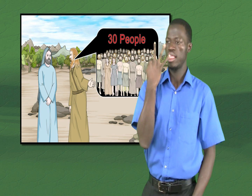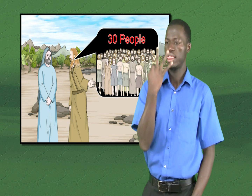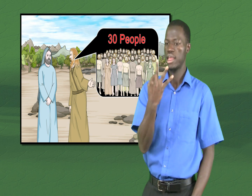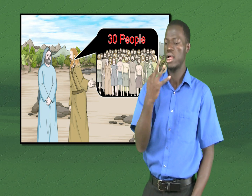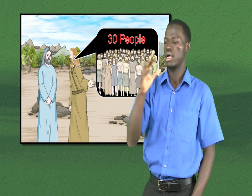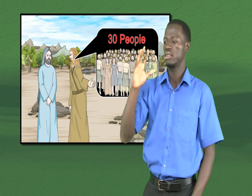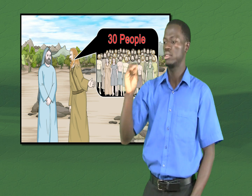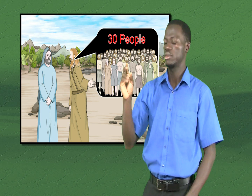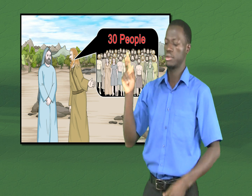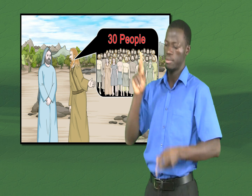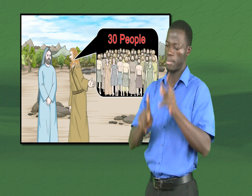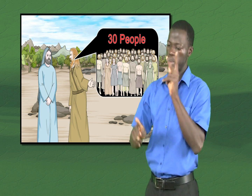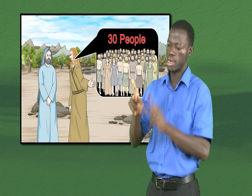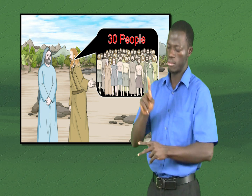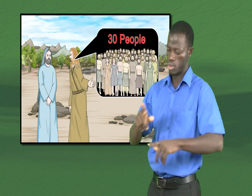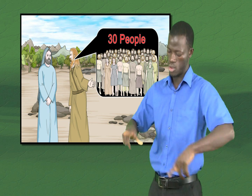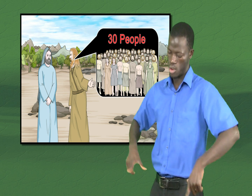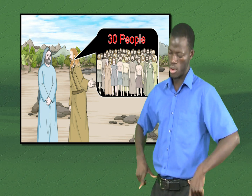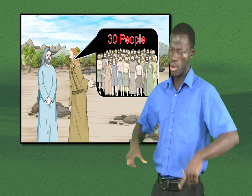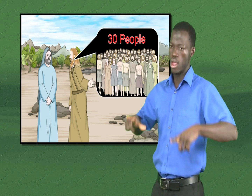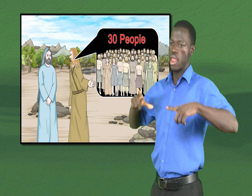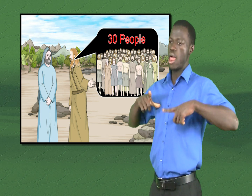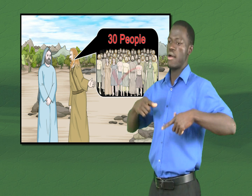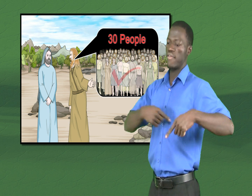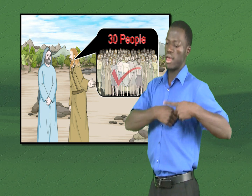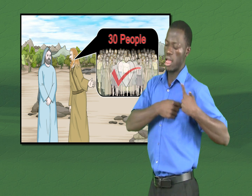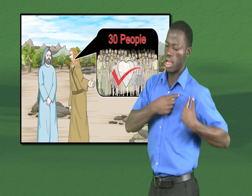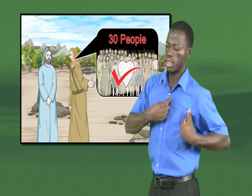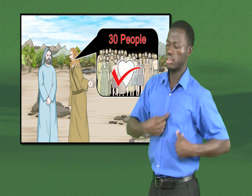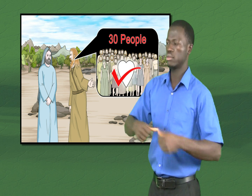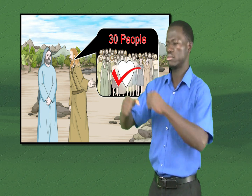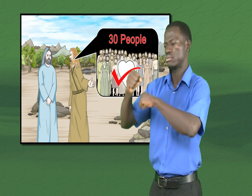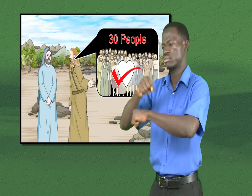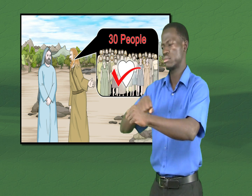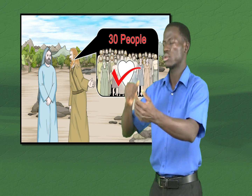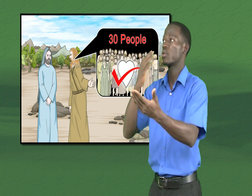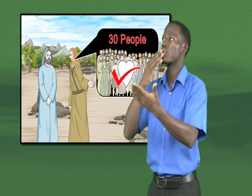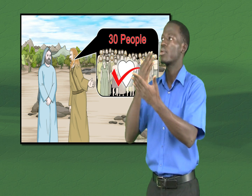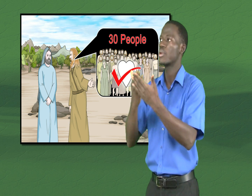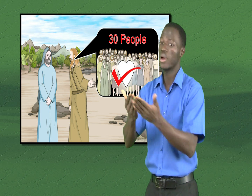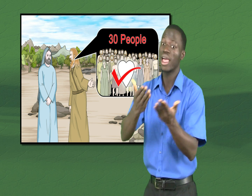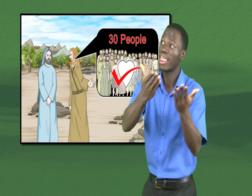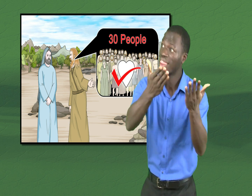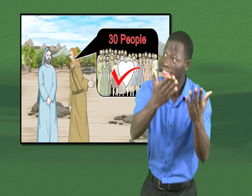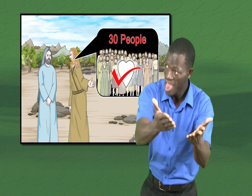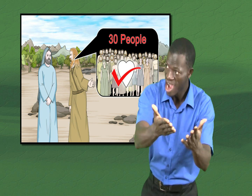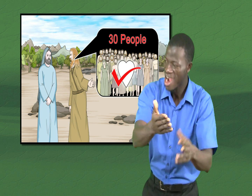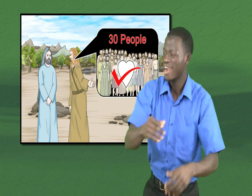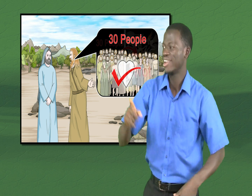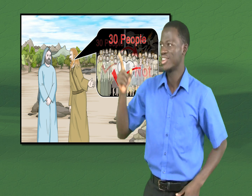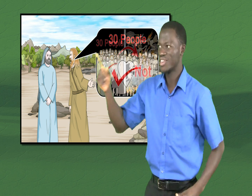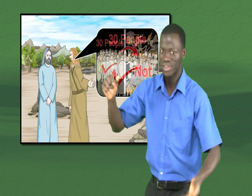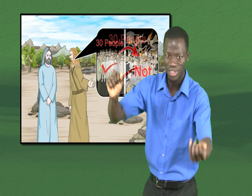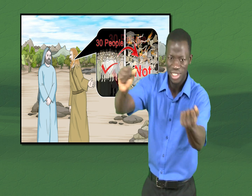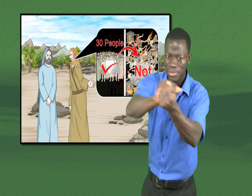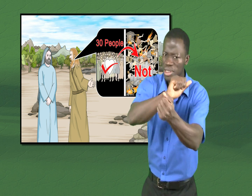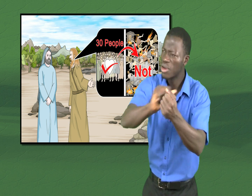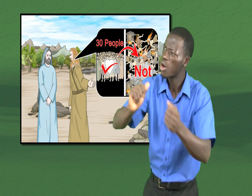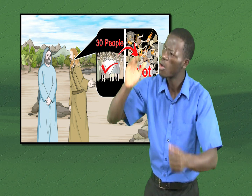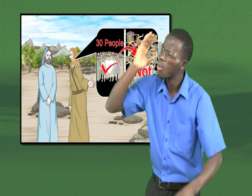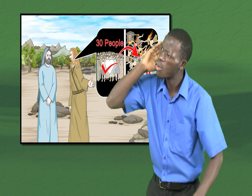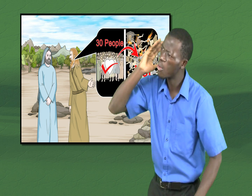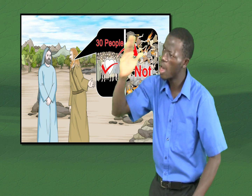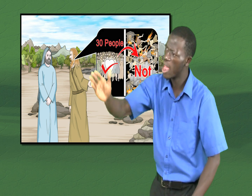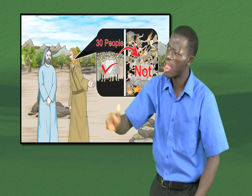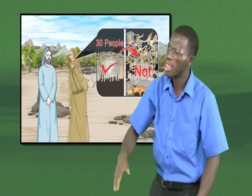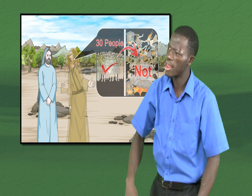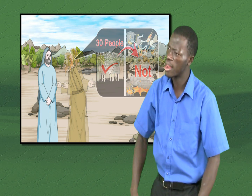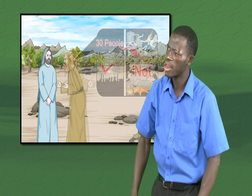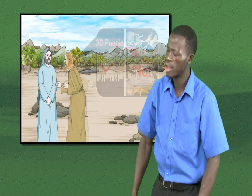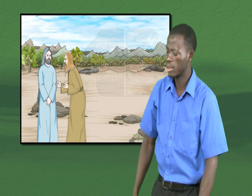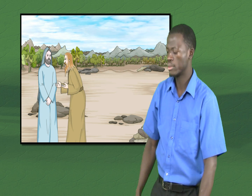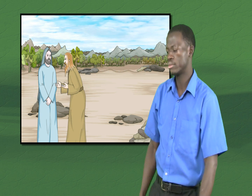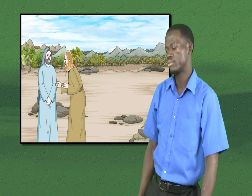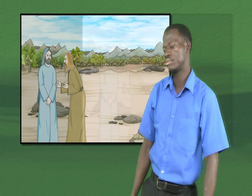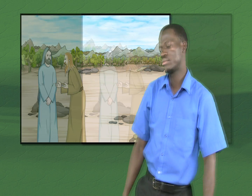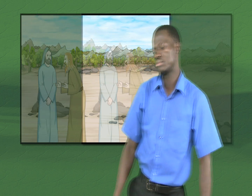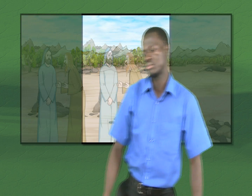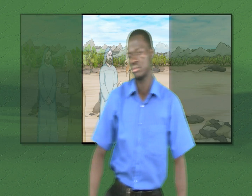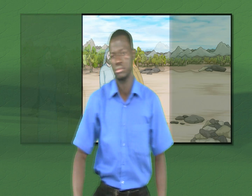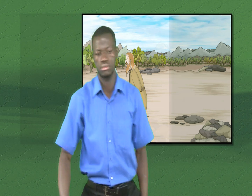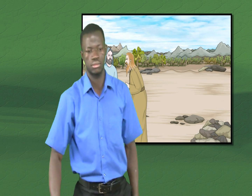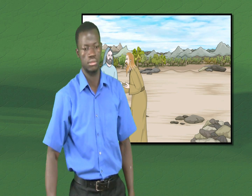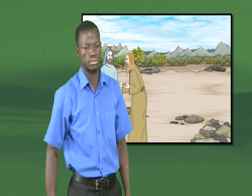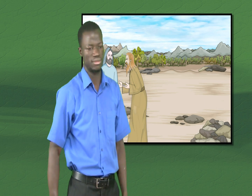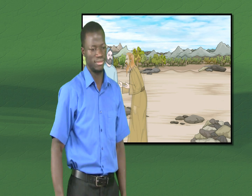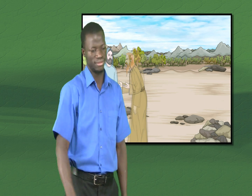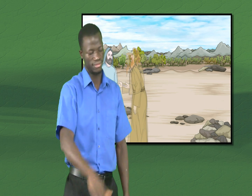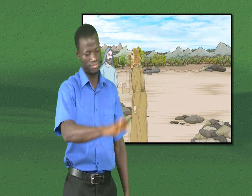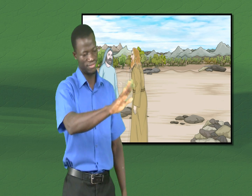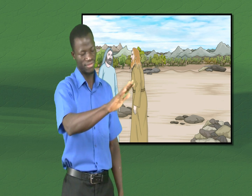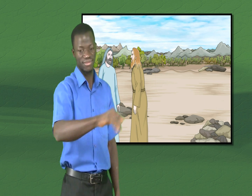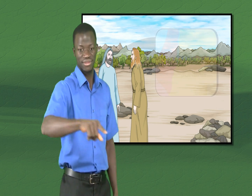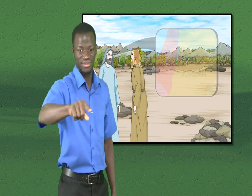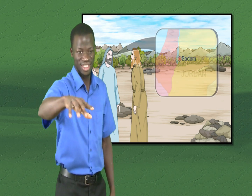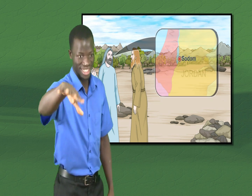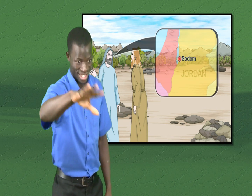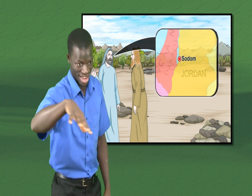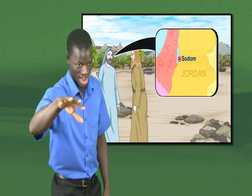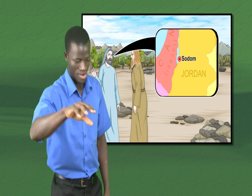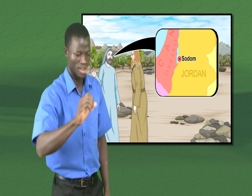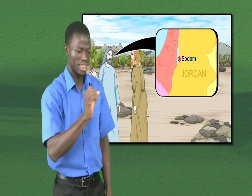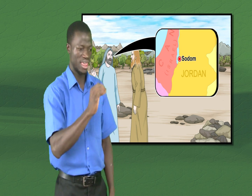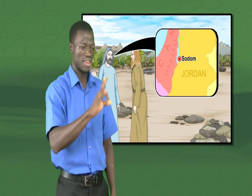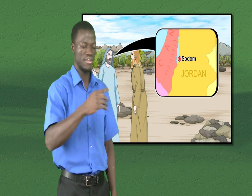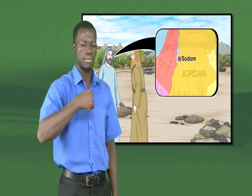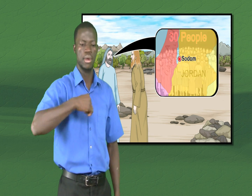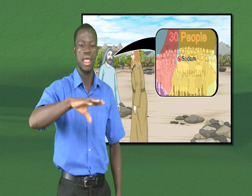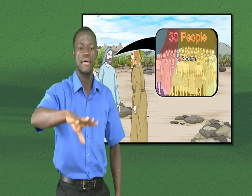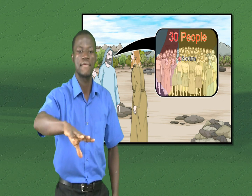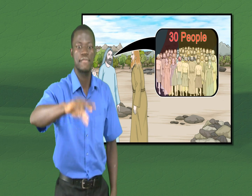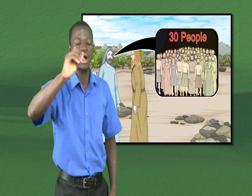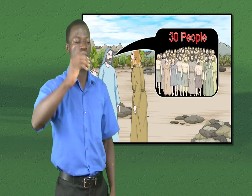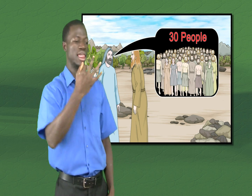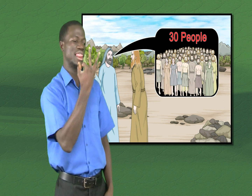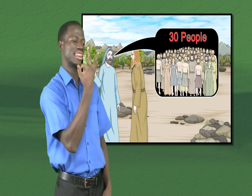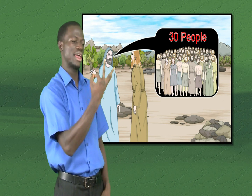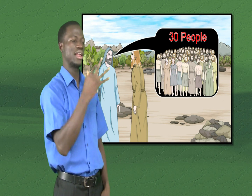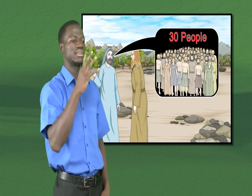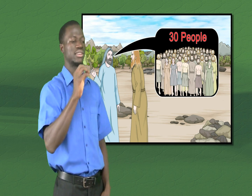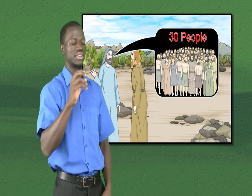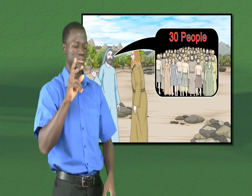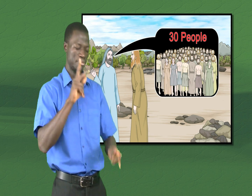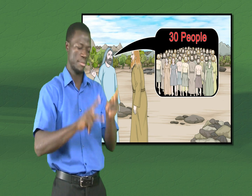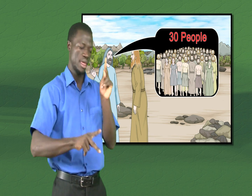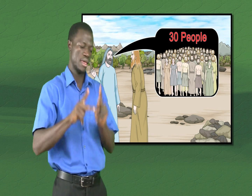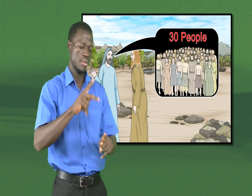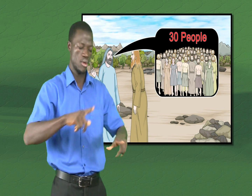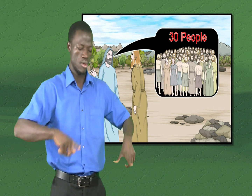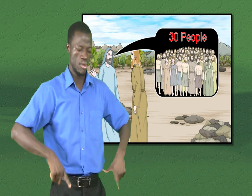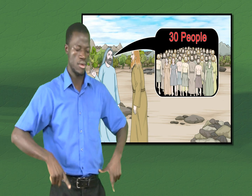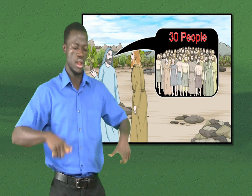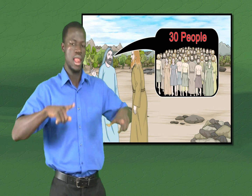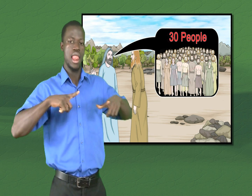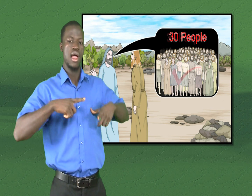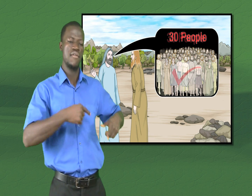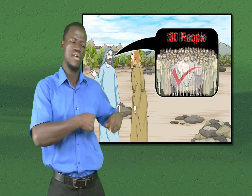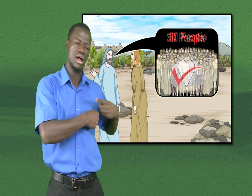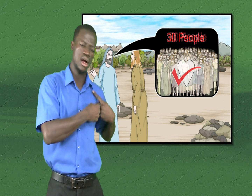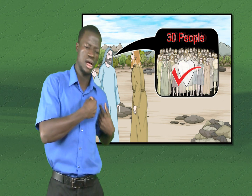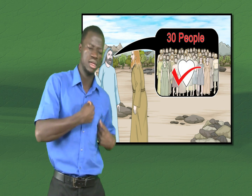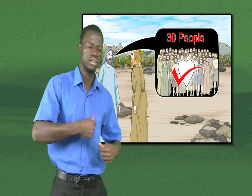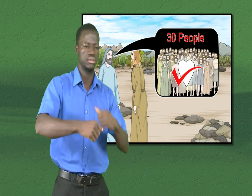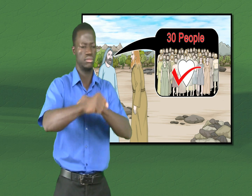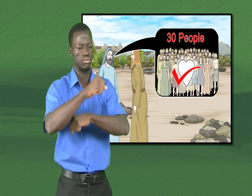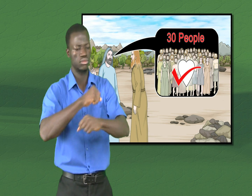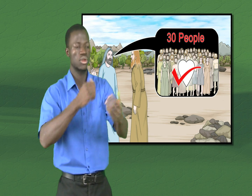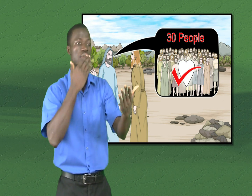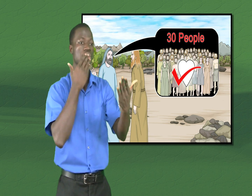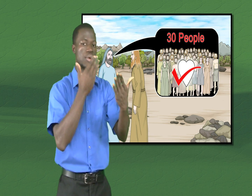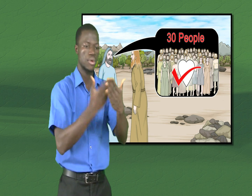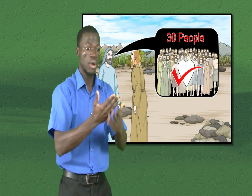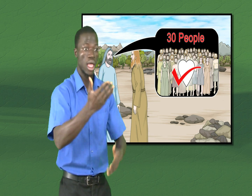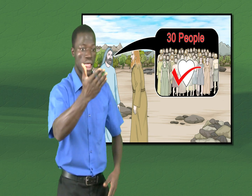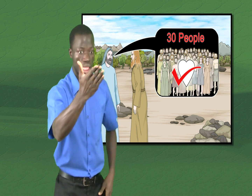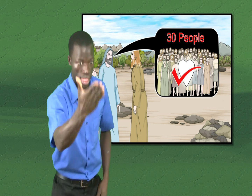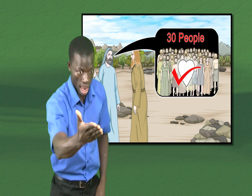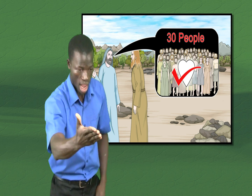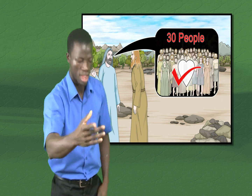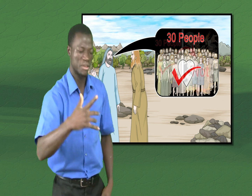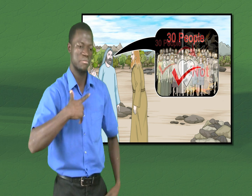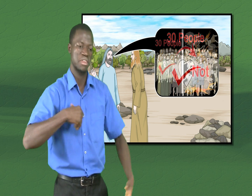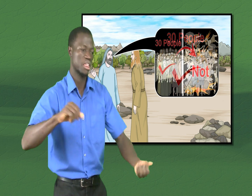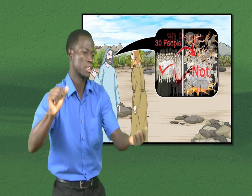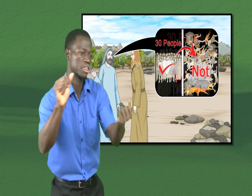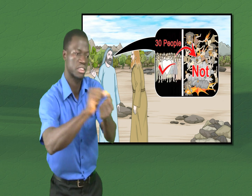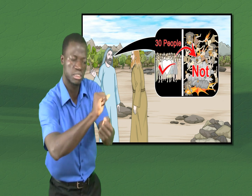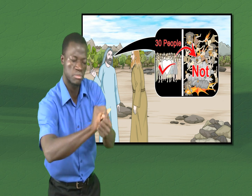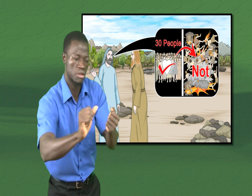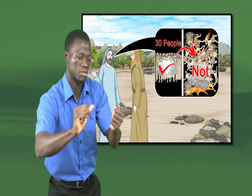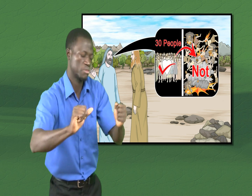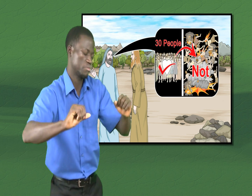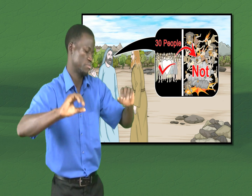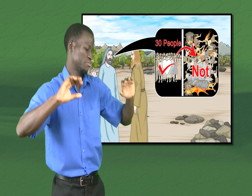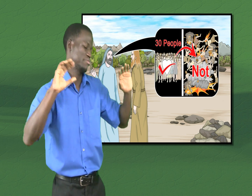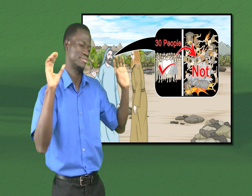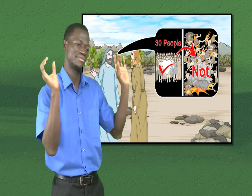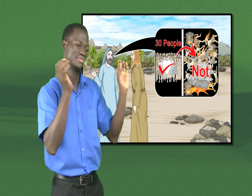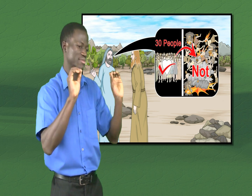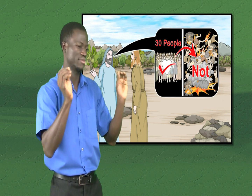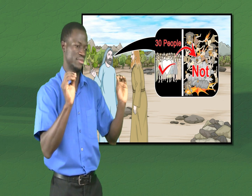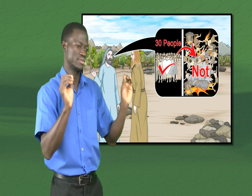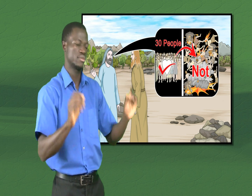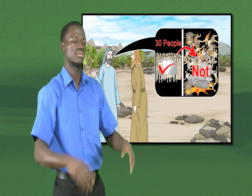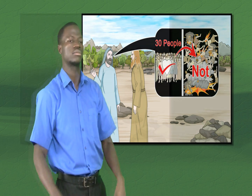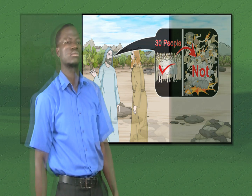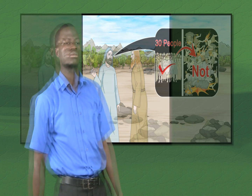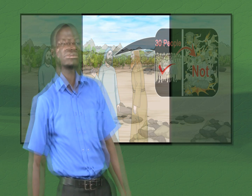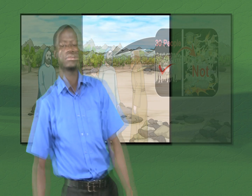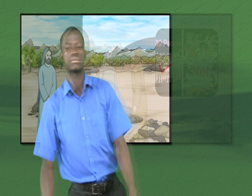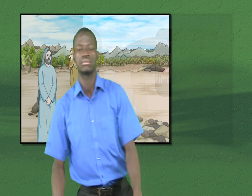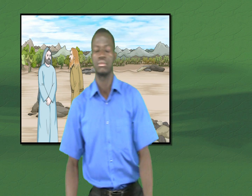He replied, “If I find thirty there, I will not do it.”